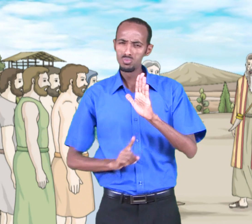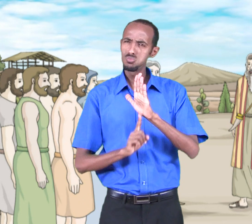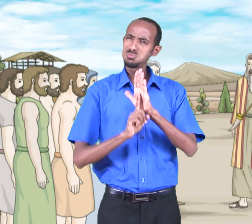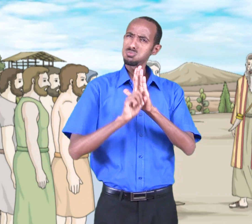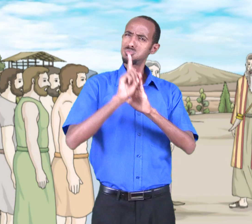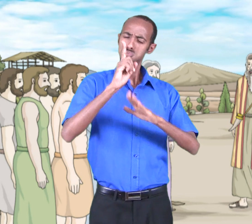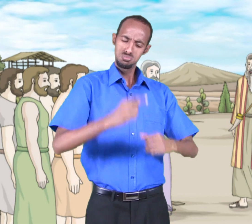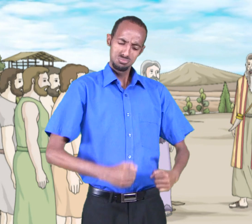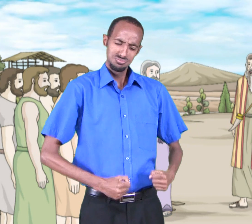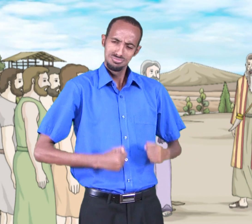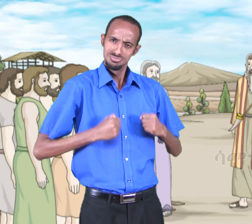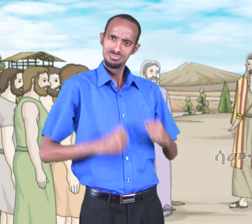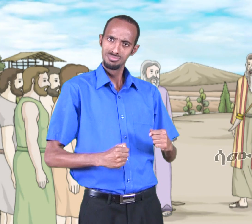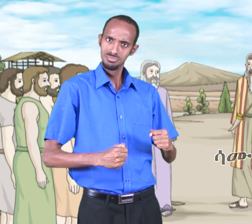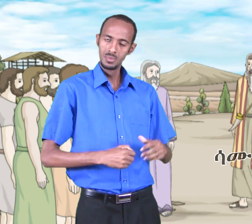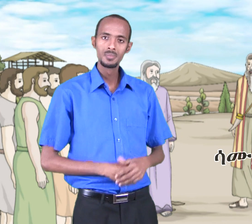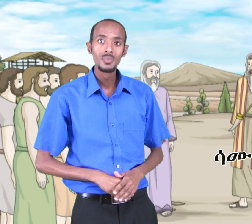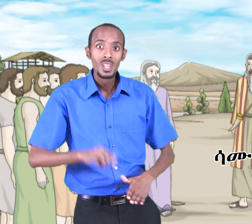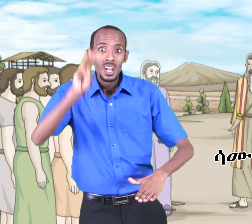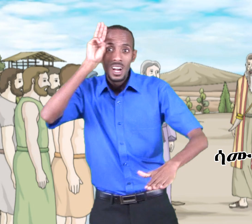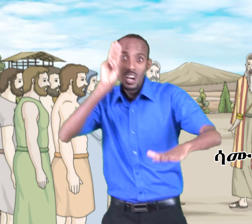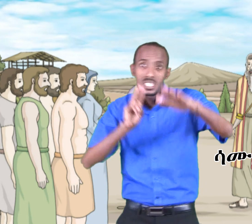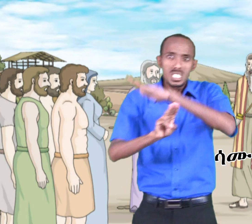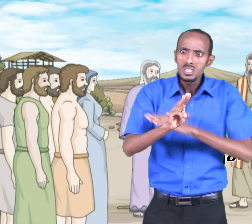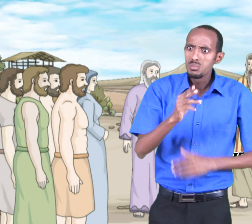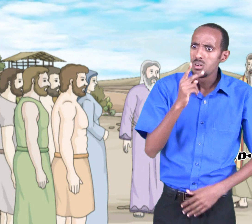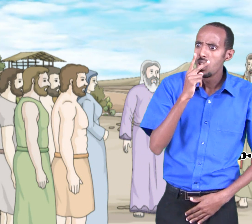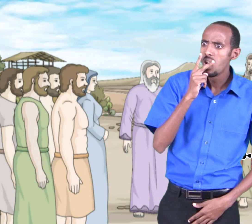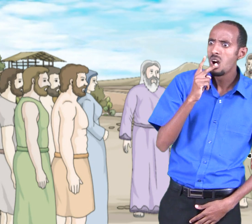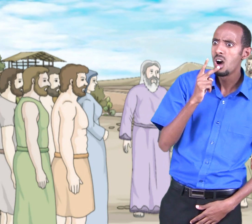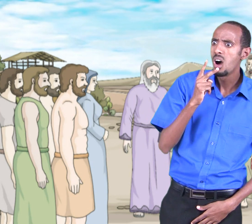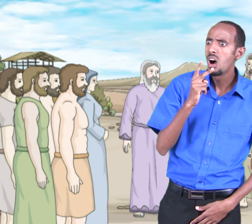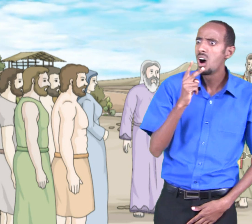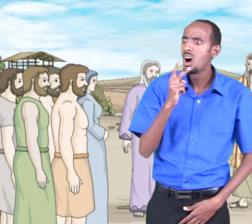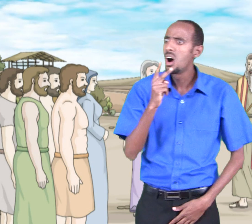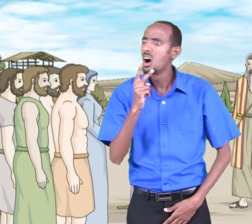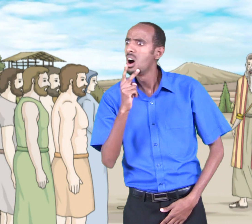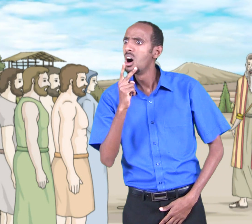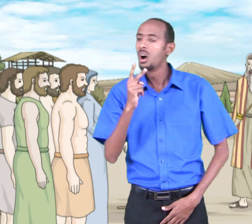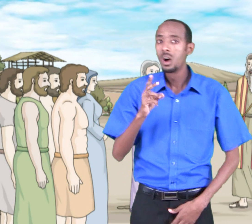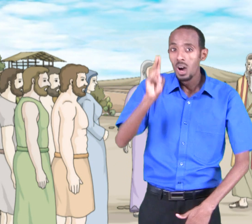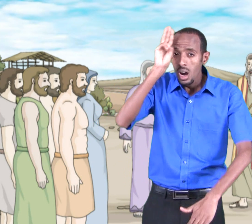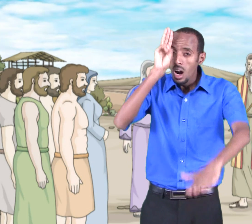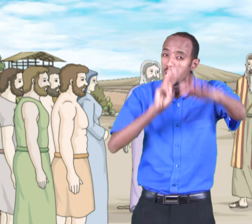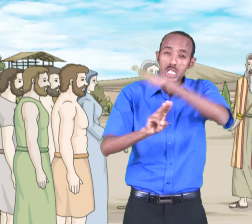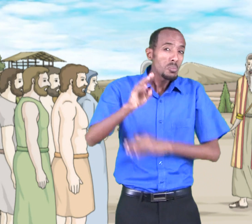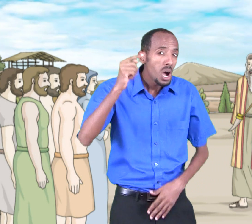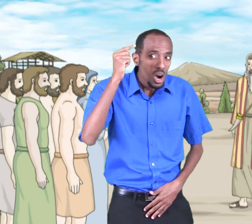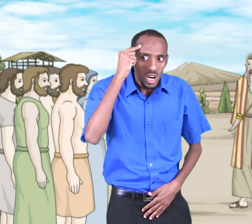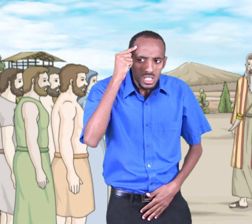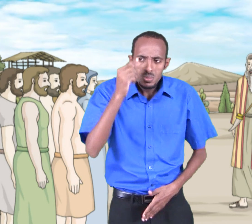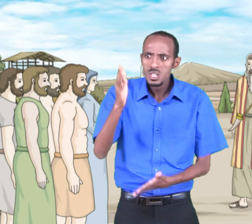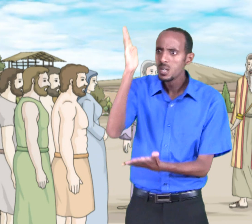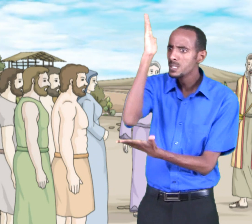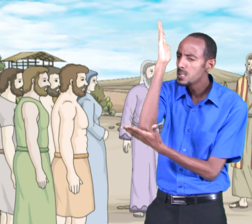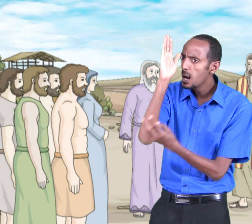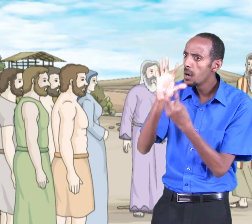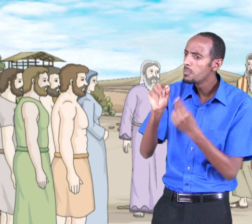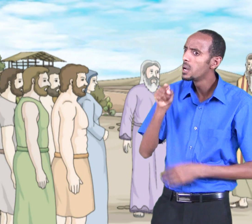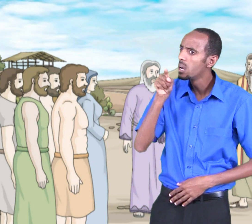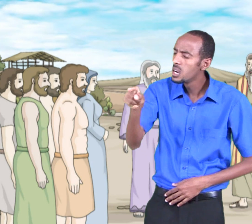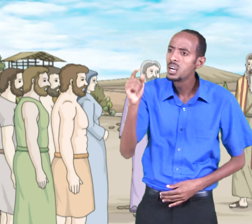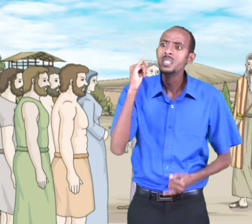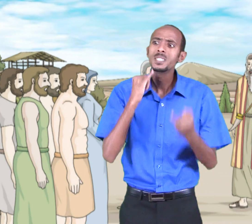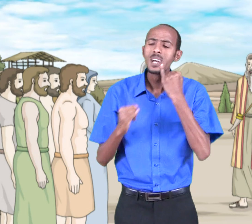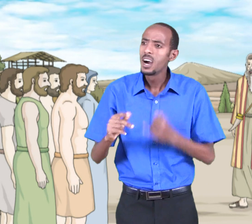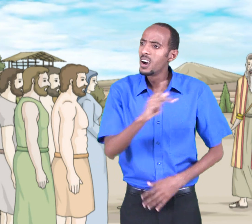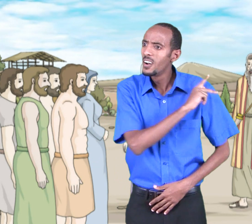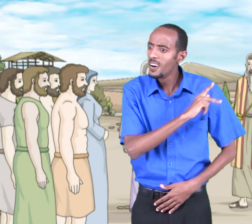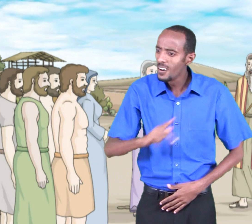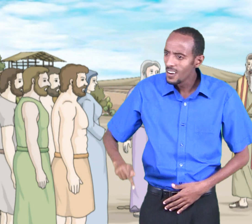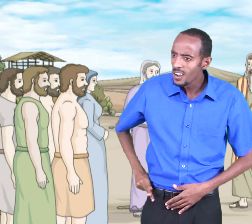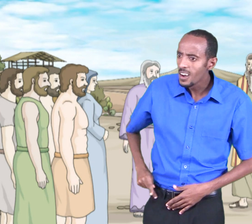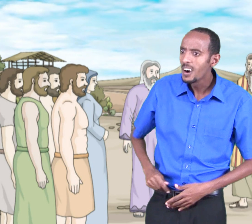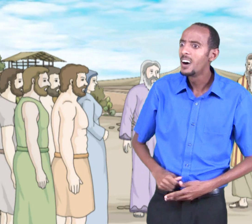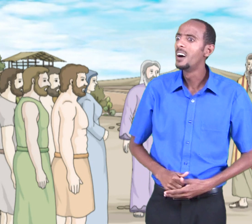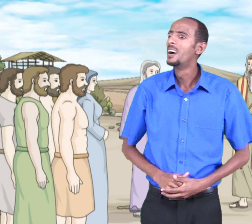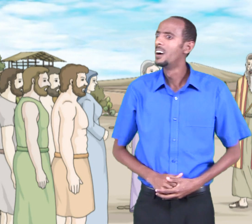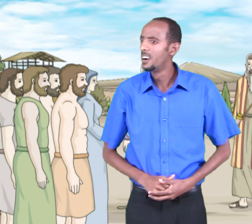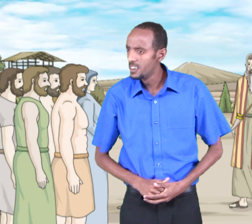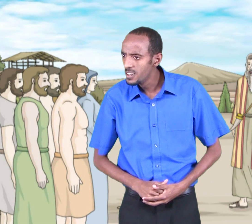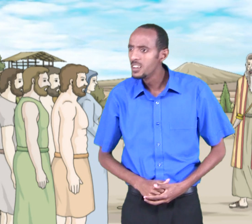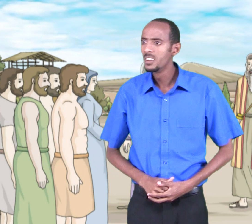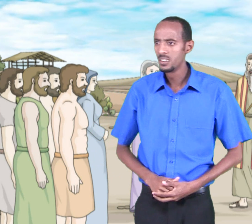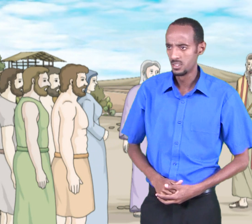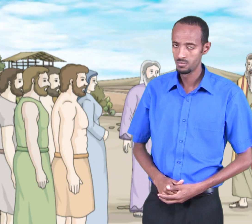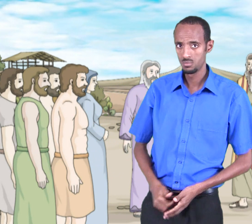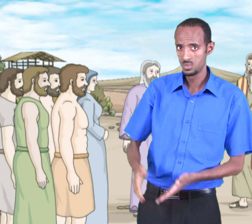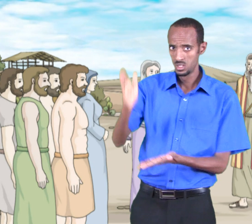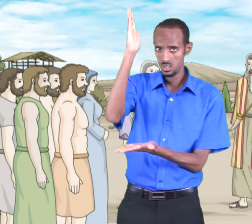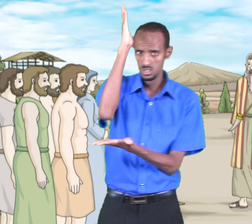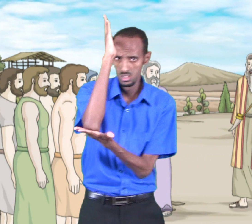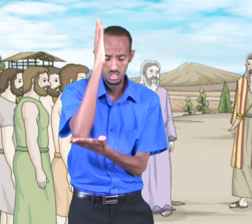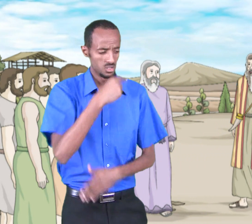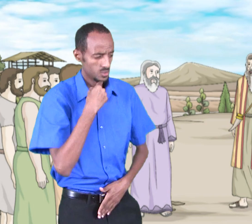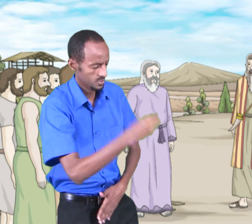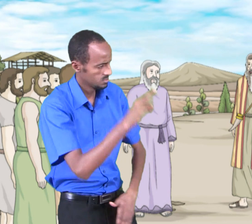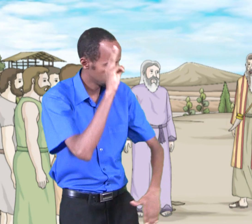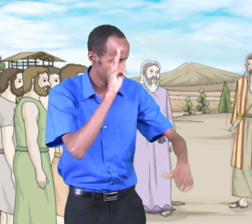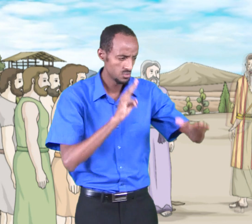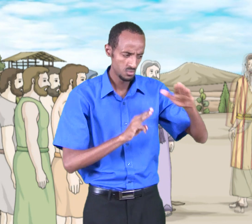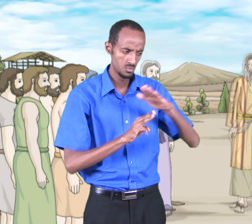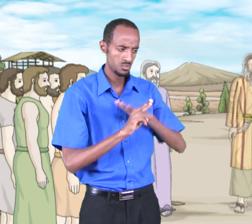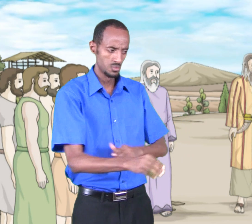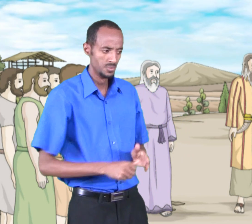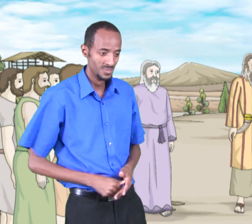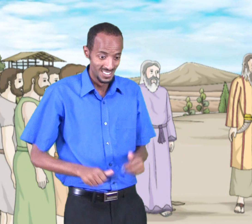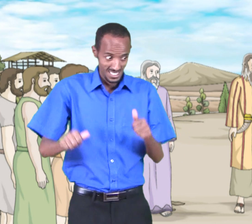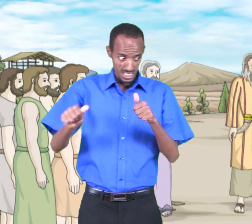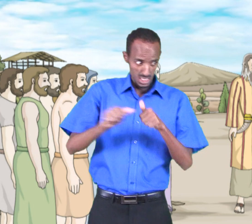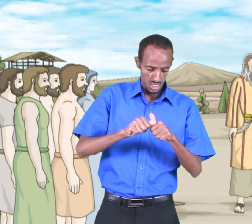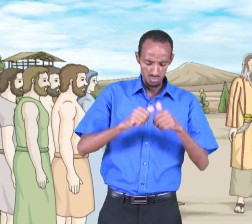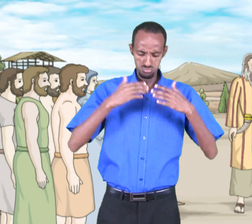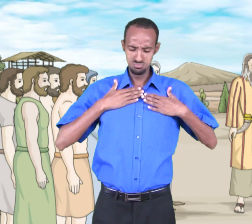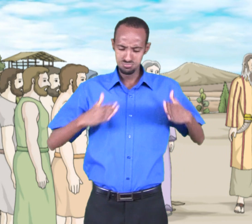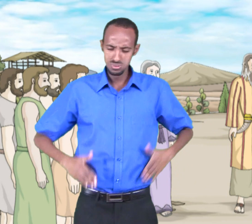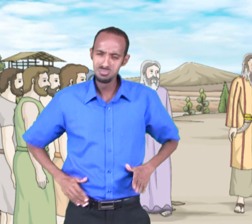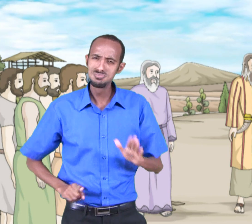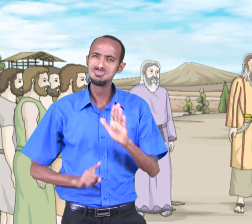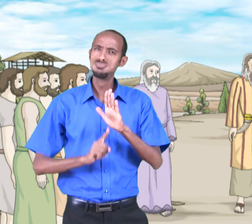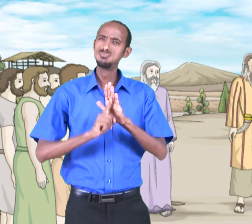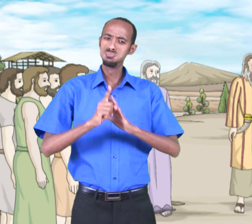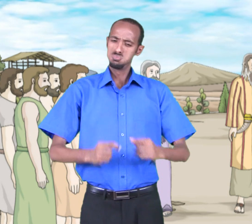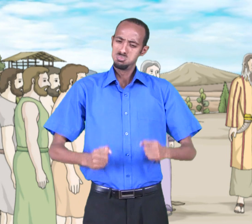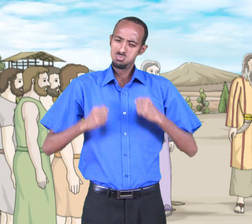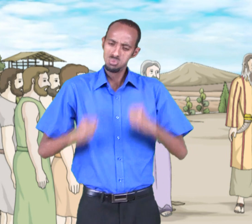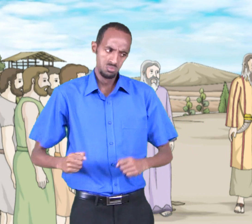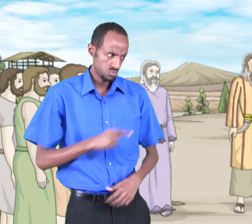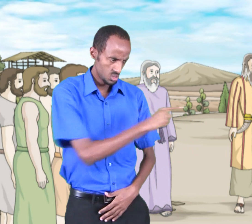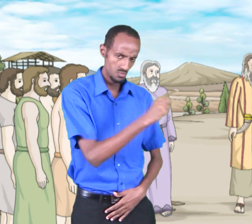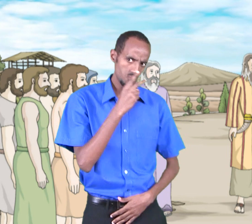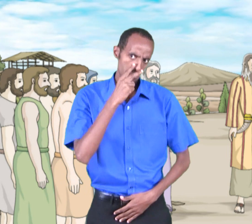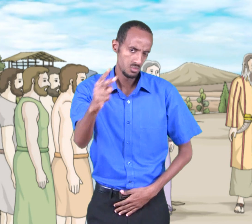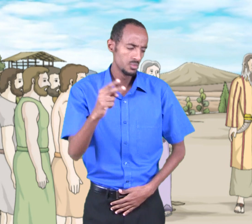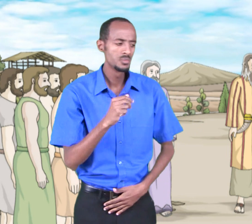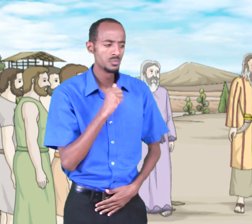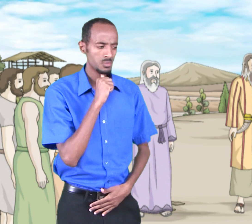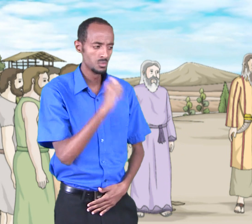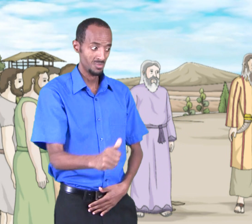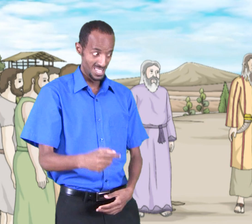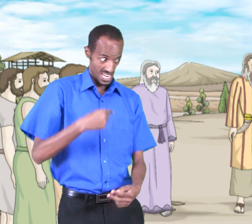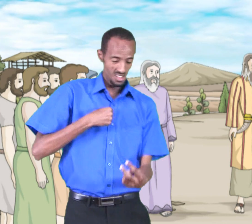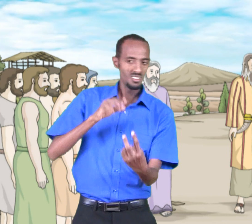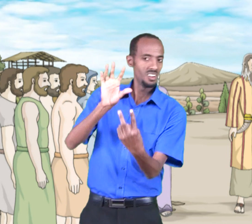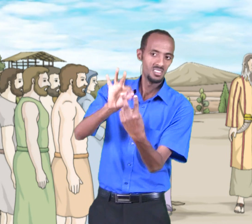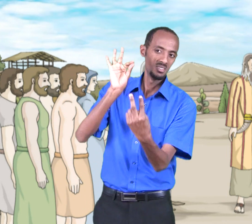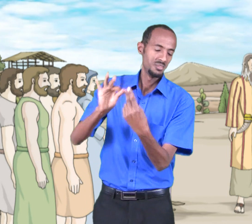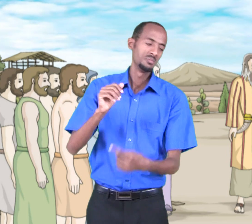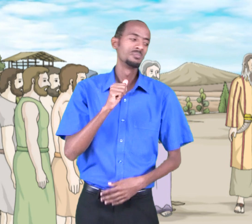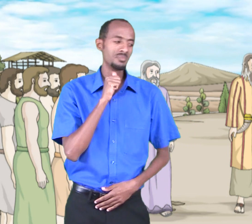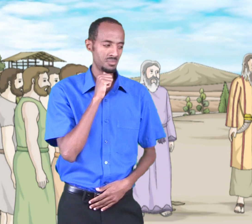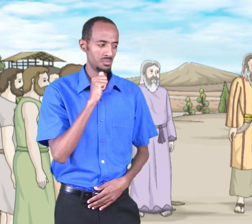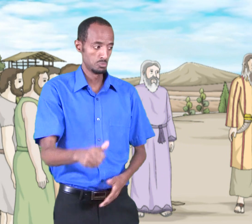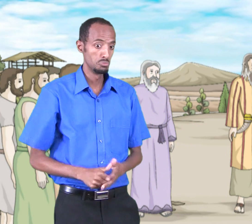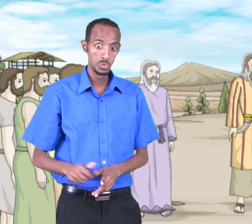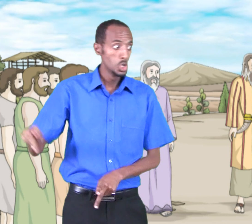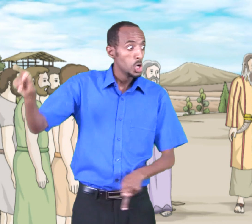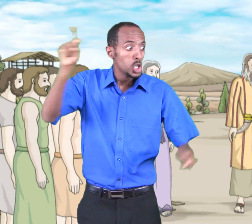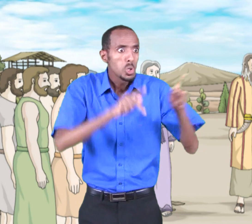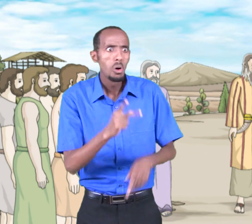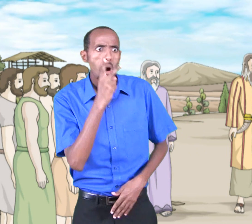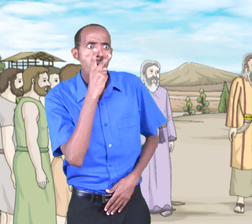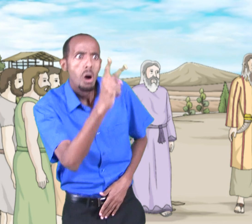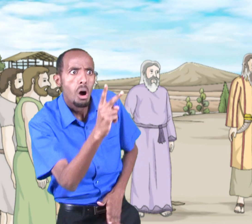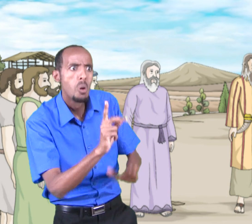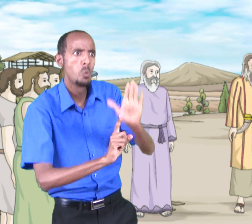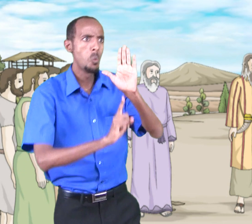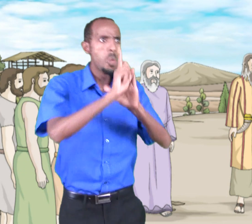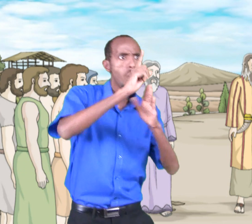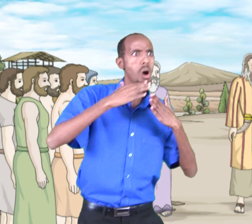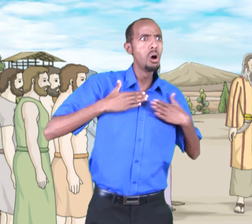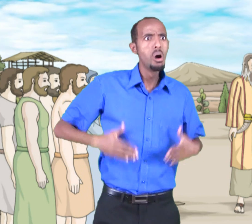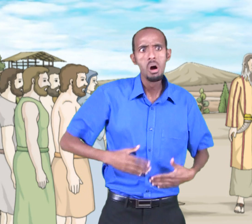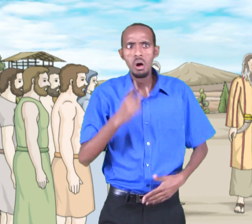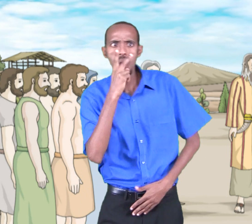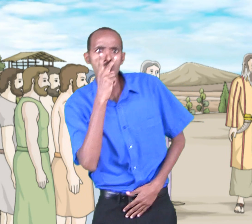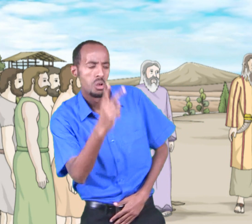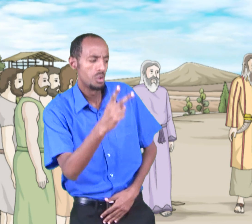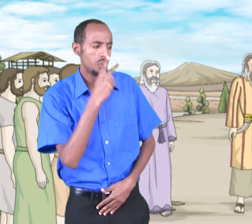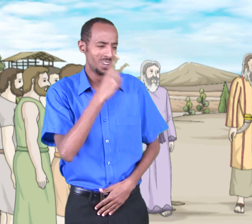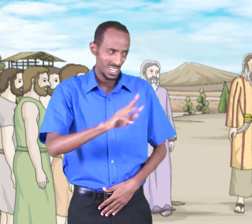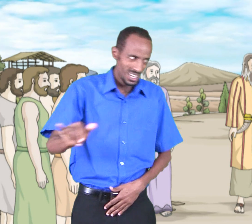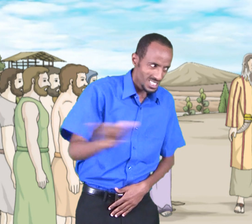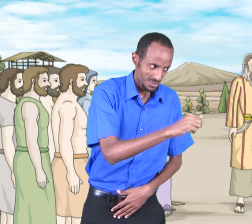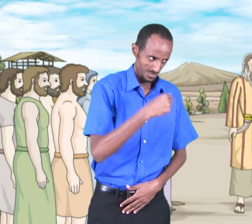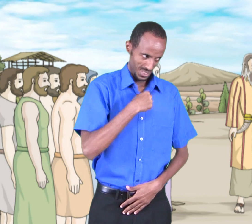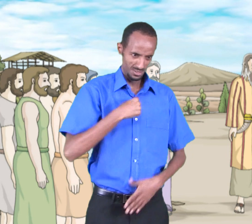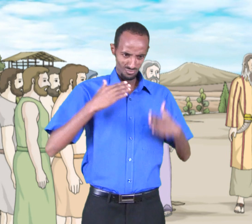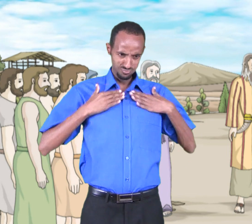But the LORD said to Samuel, “Do not consider his appearance or height, for I have rejected him; the LORD does not see as man does.